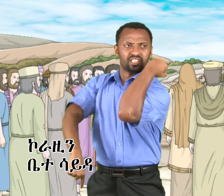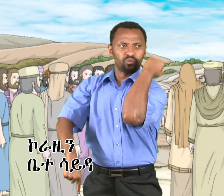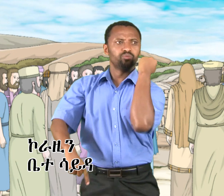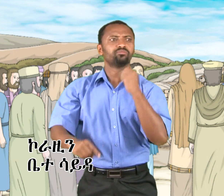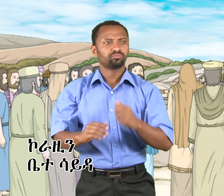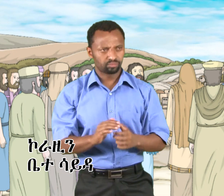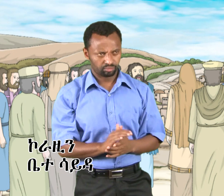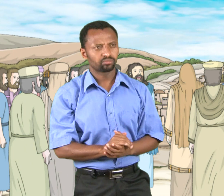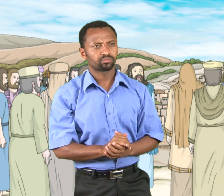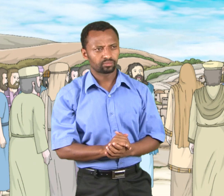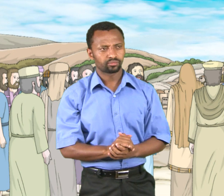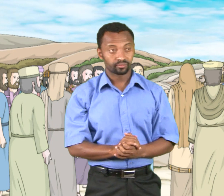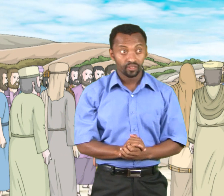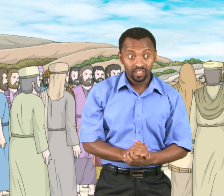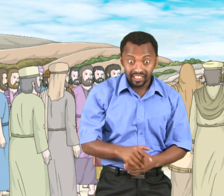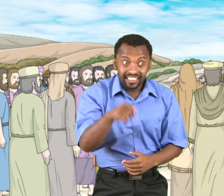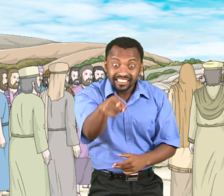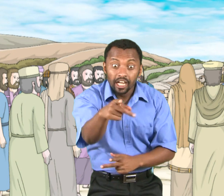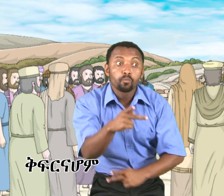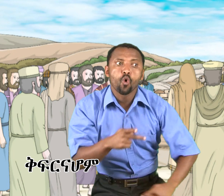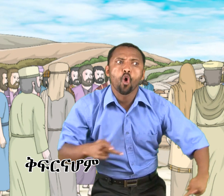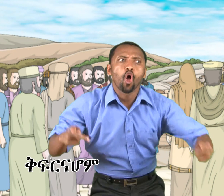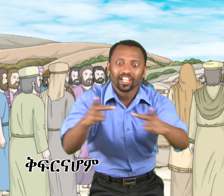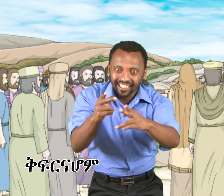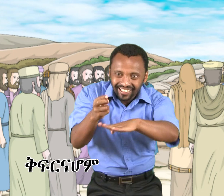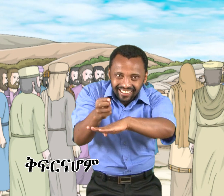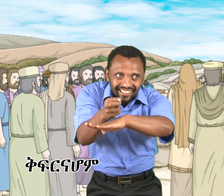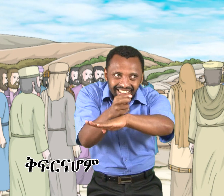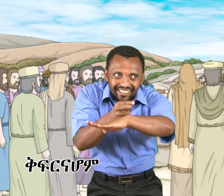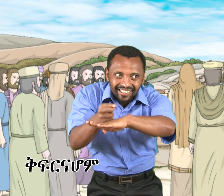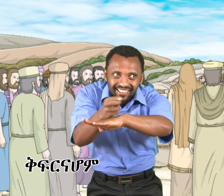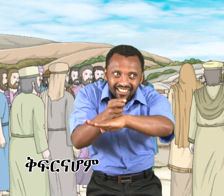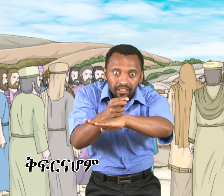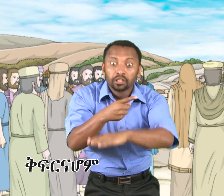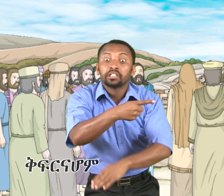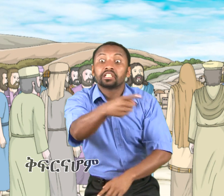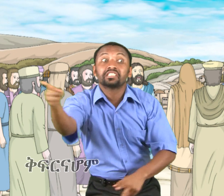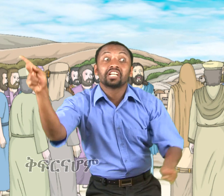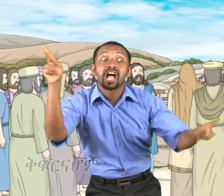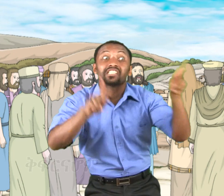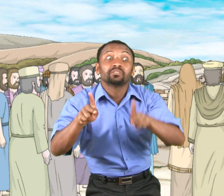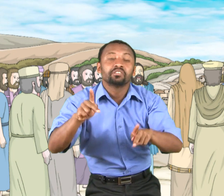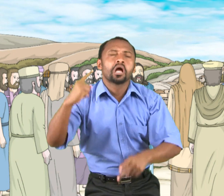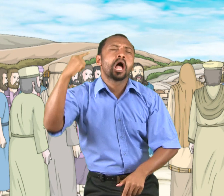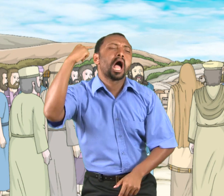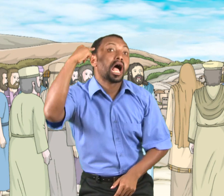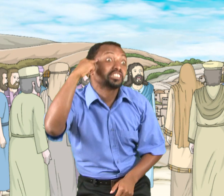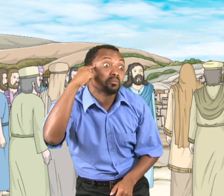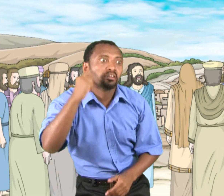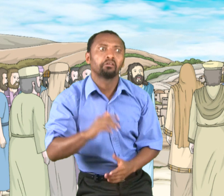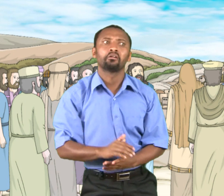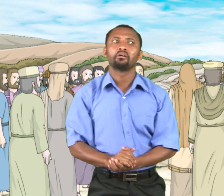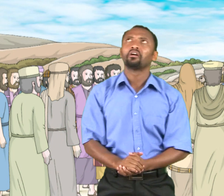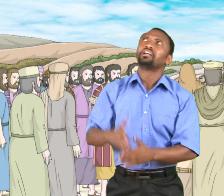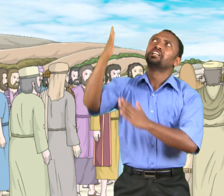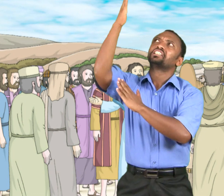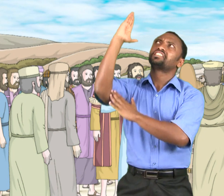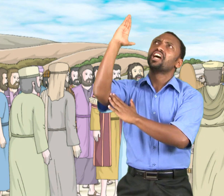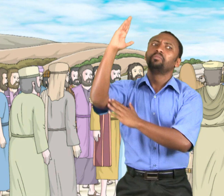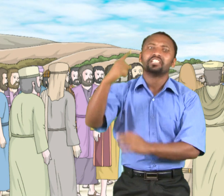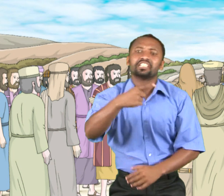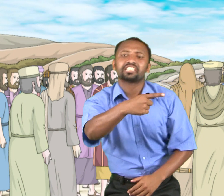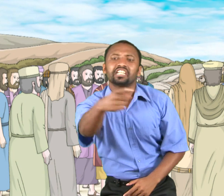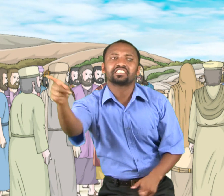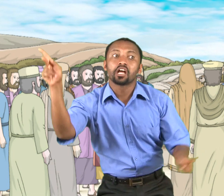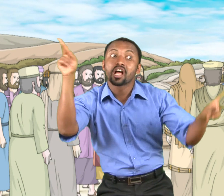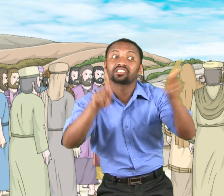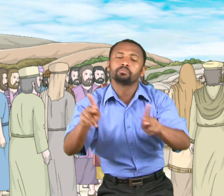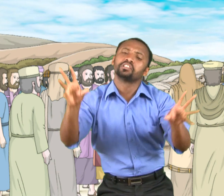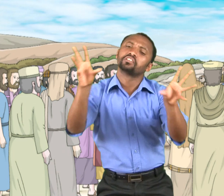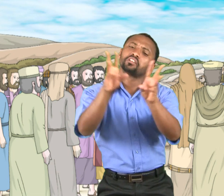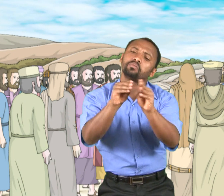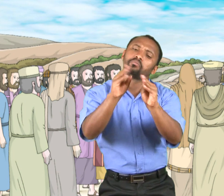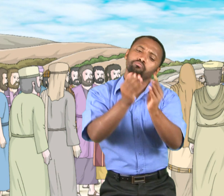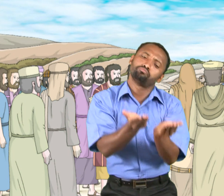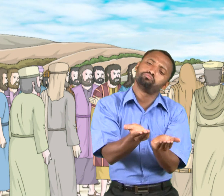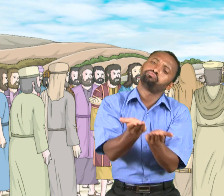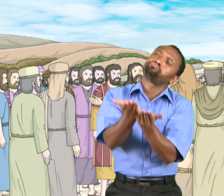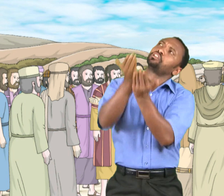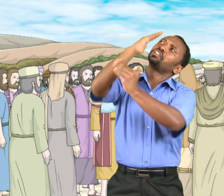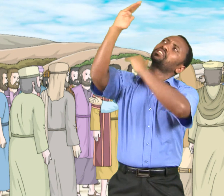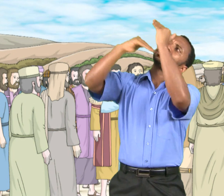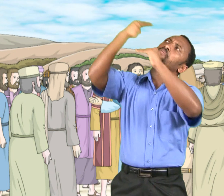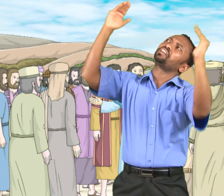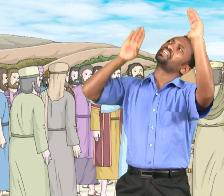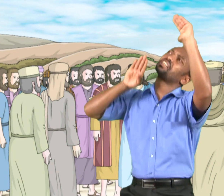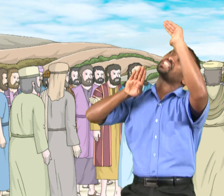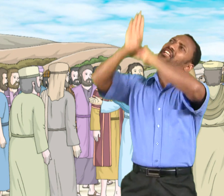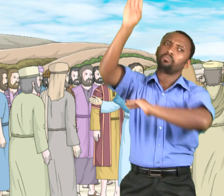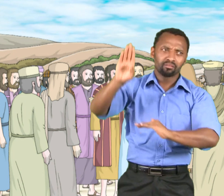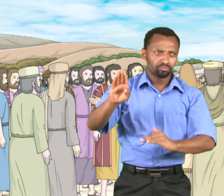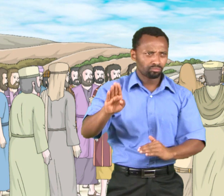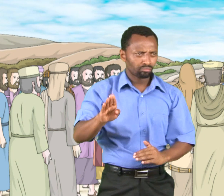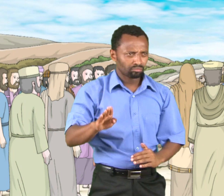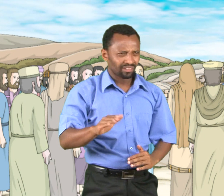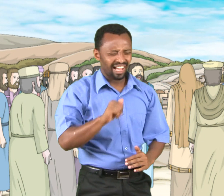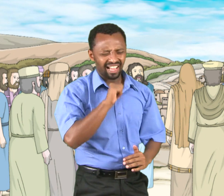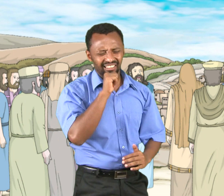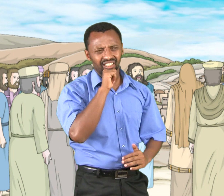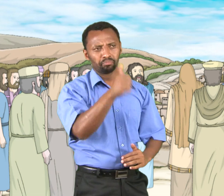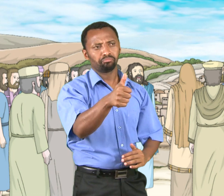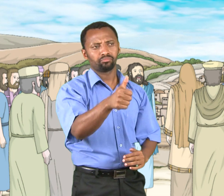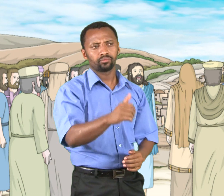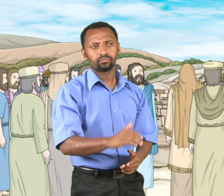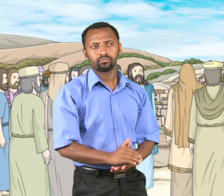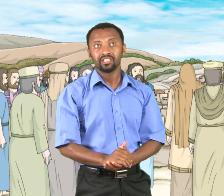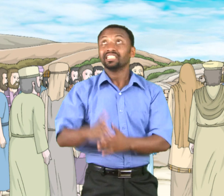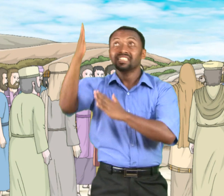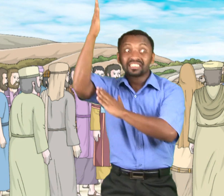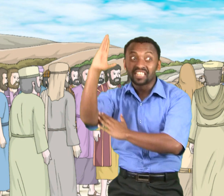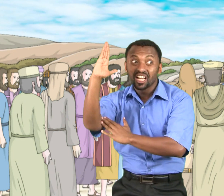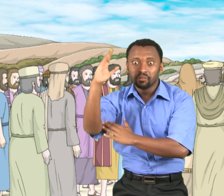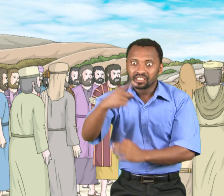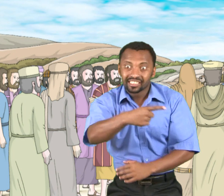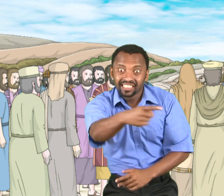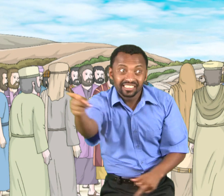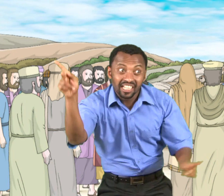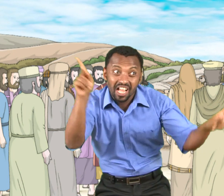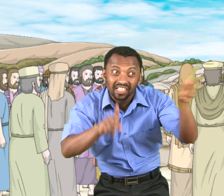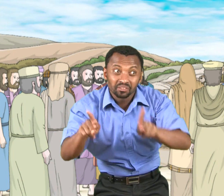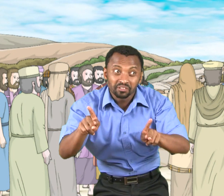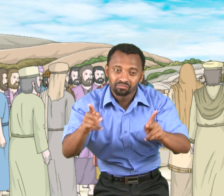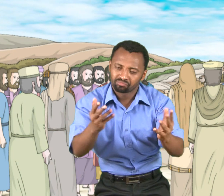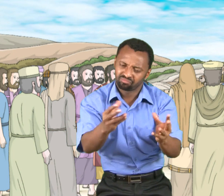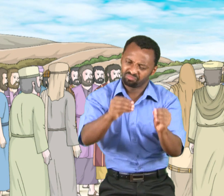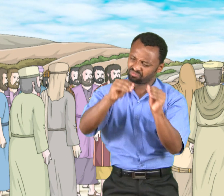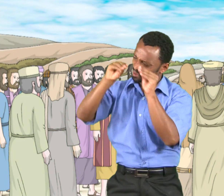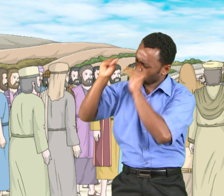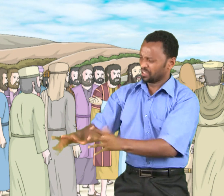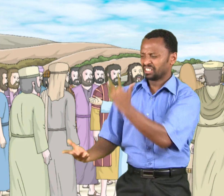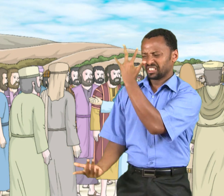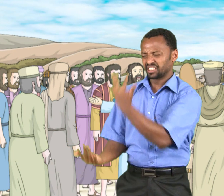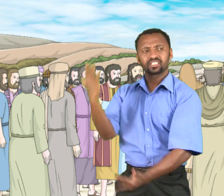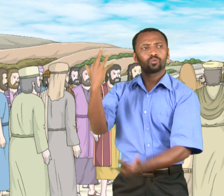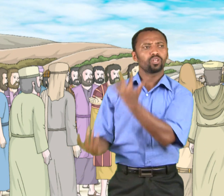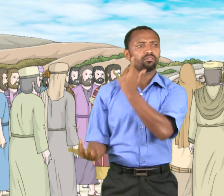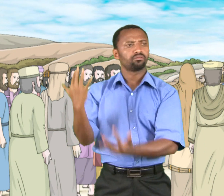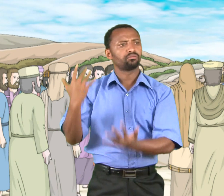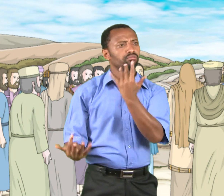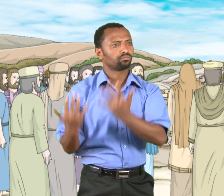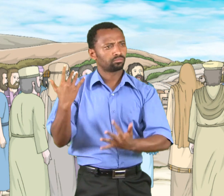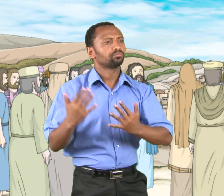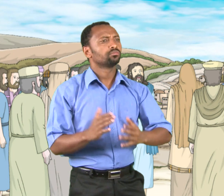And you, Capernaum, will you be lifted up to heaven?